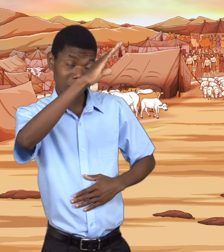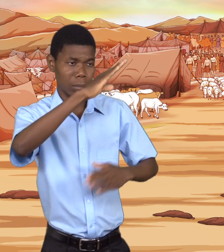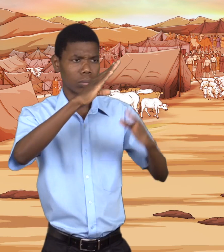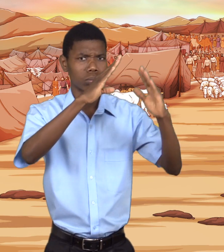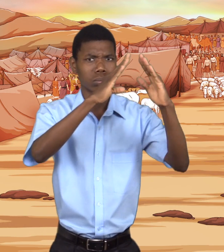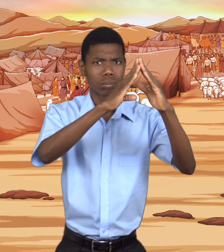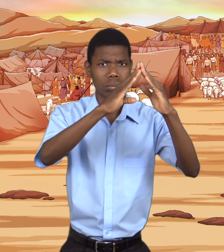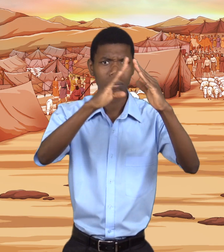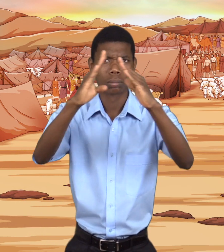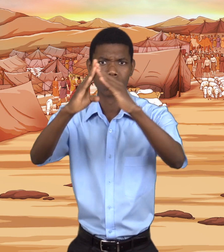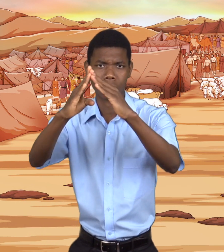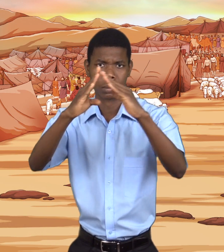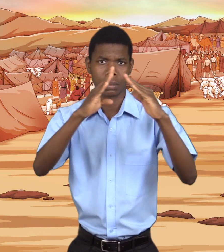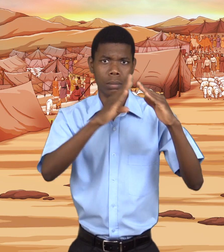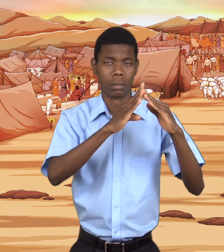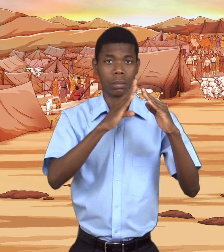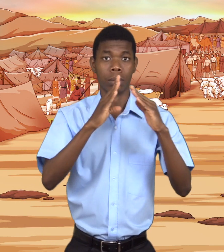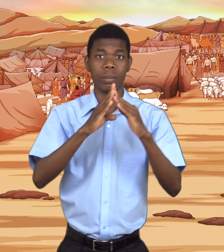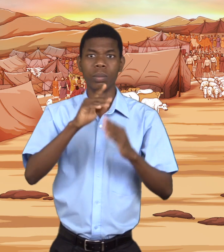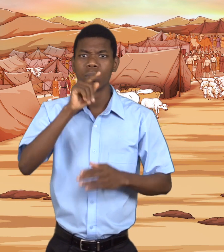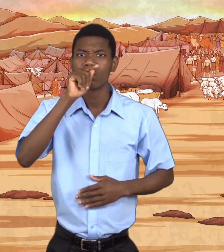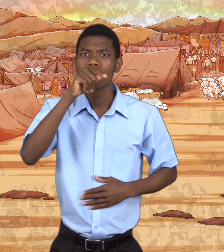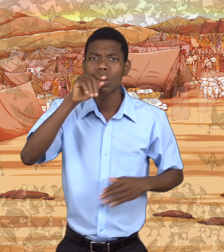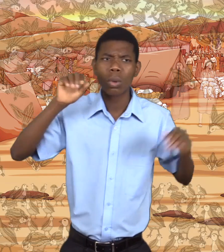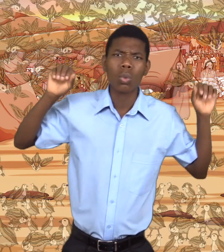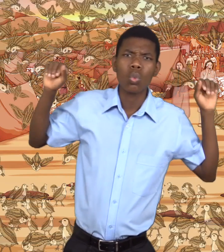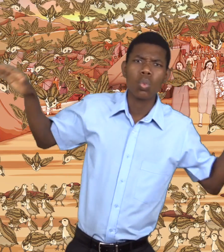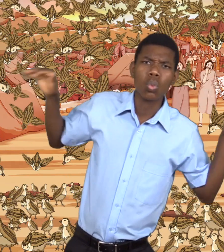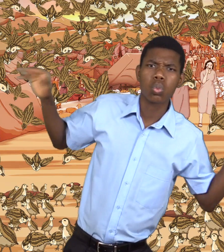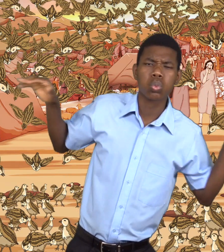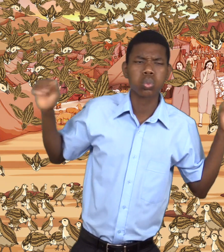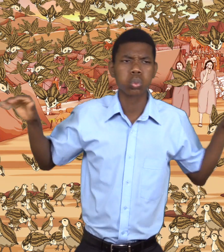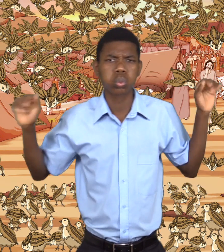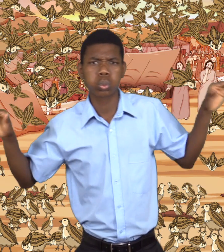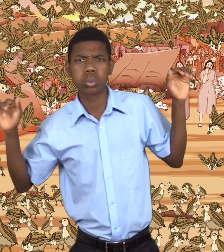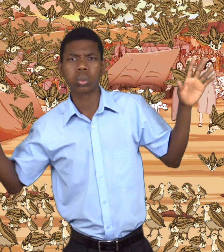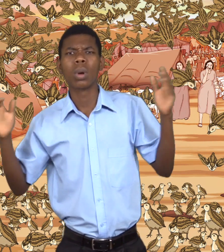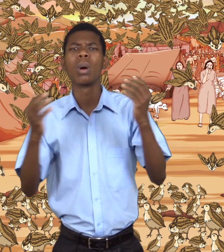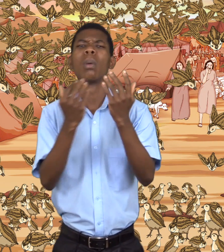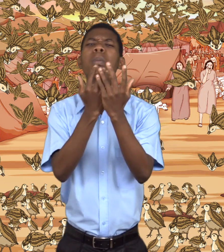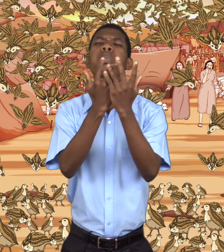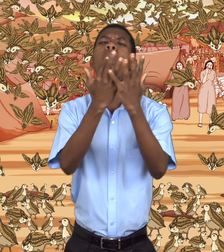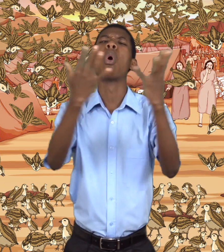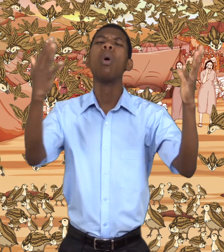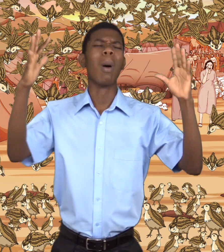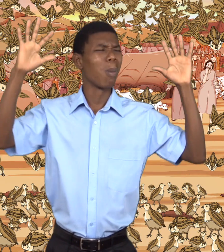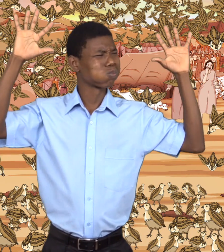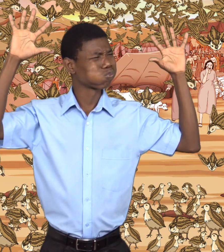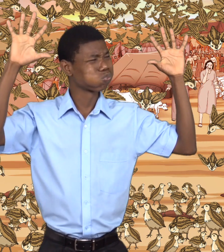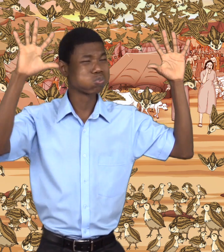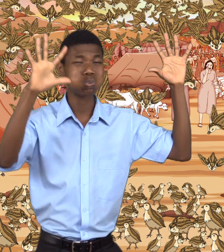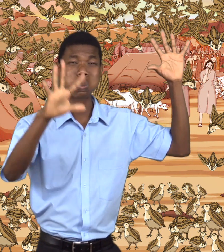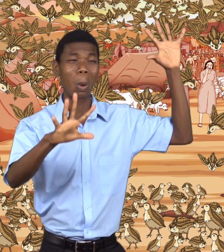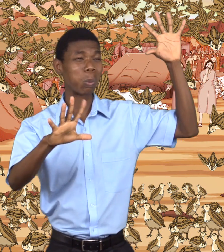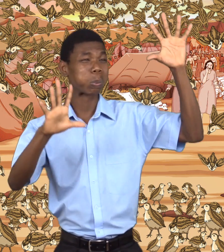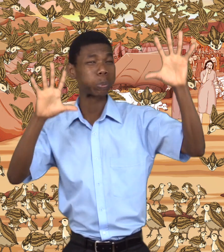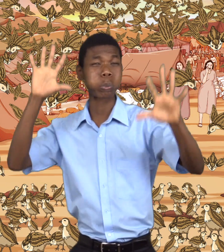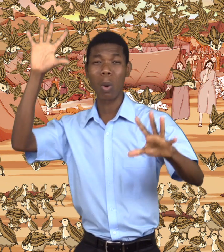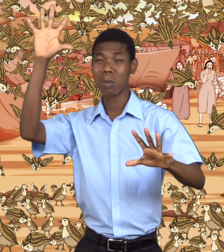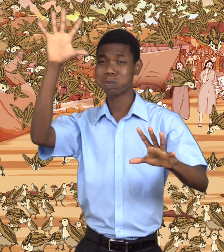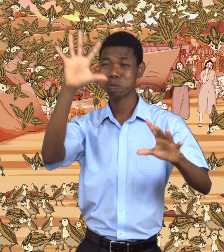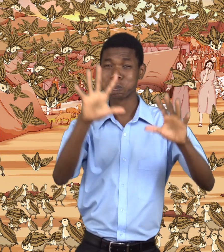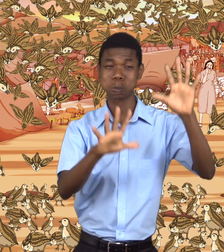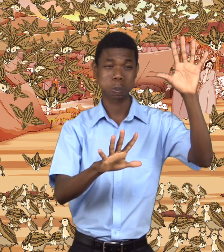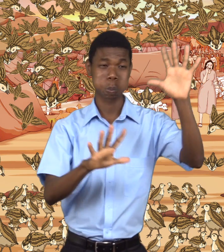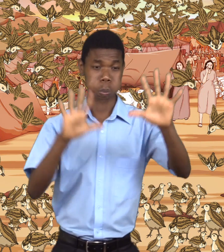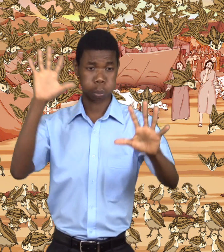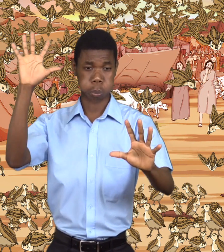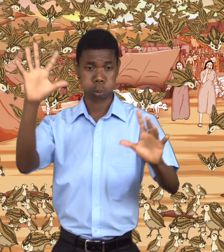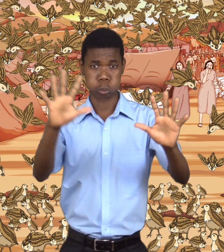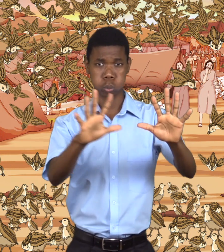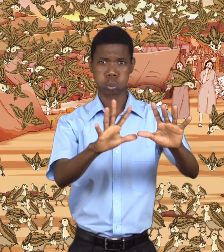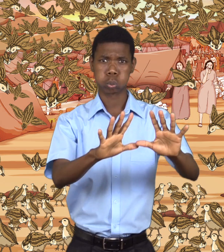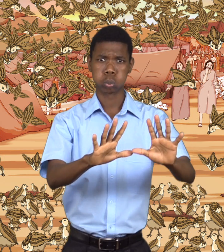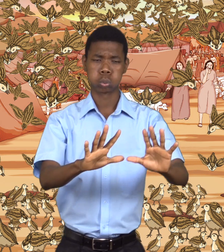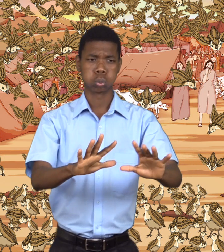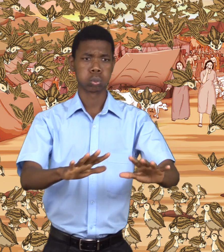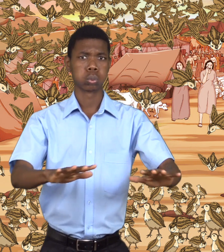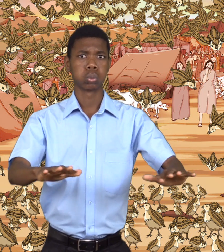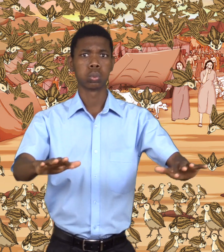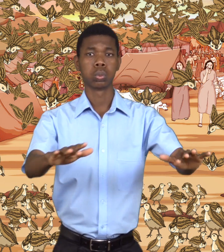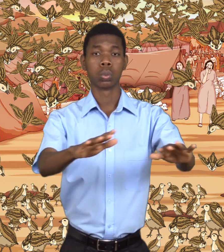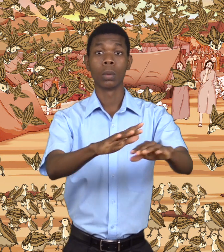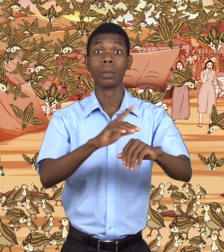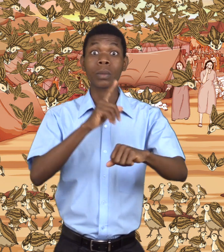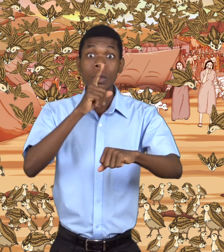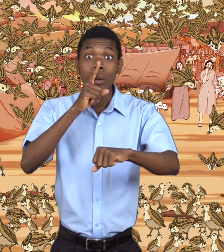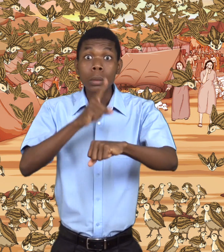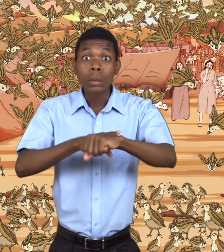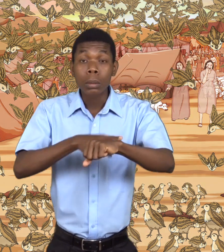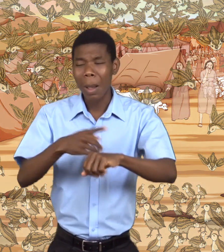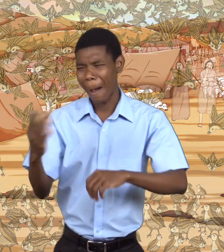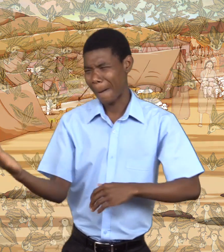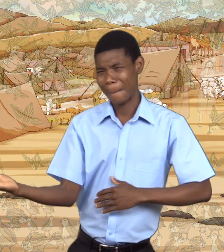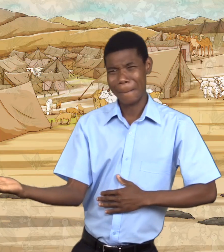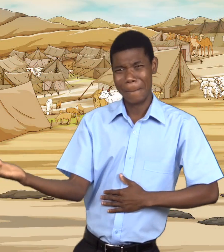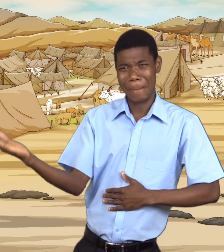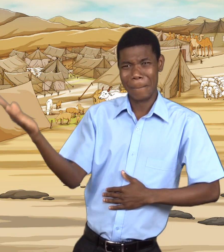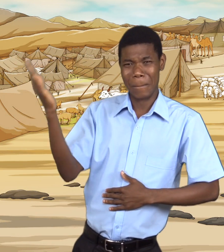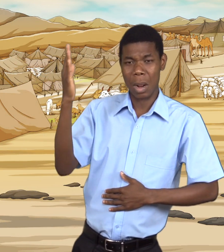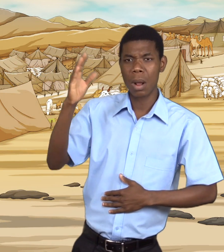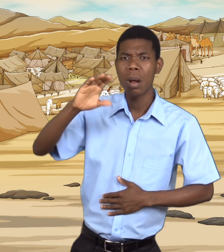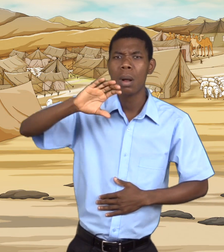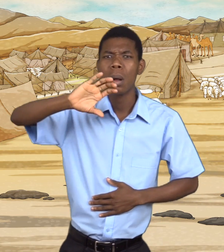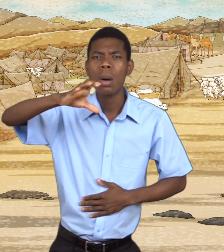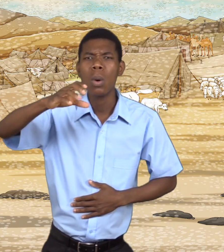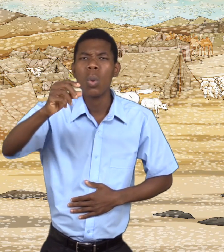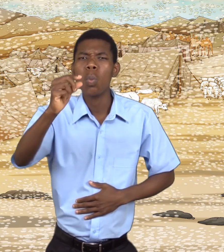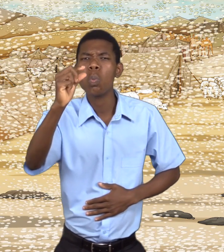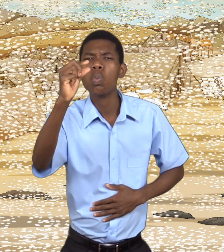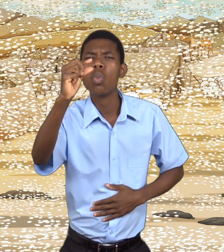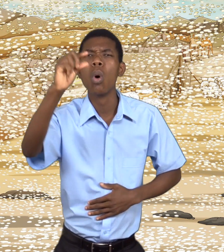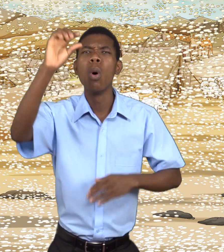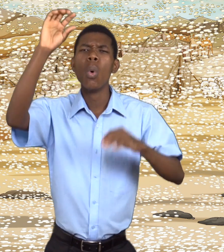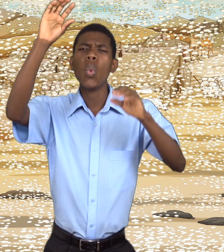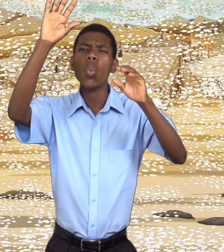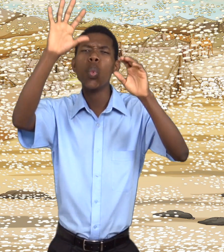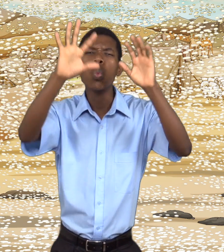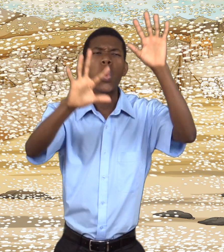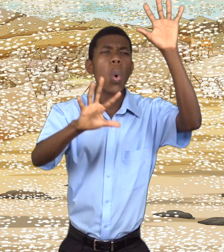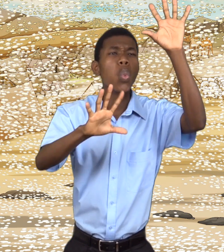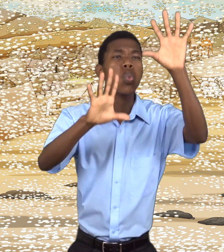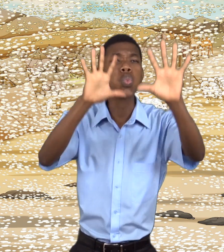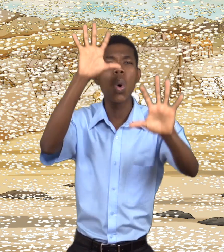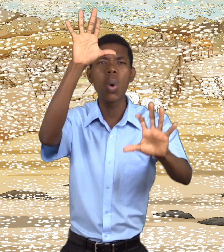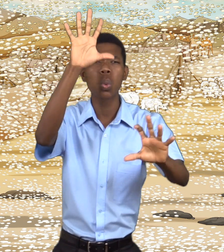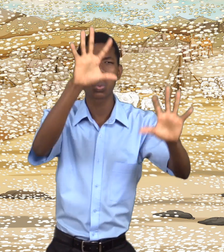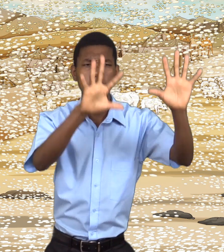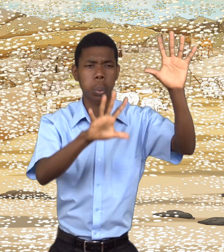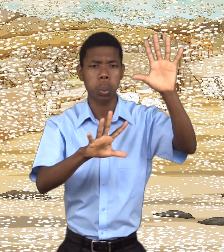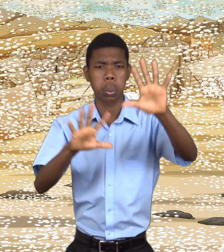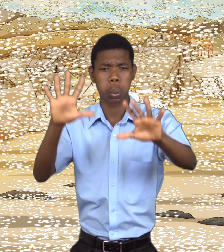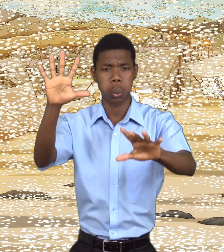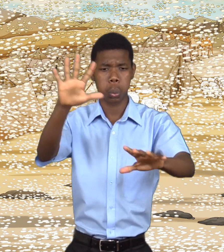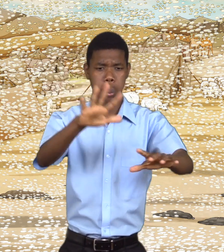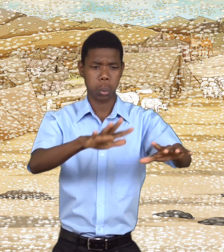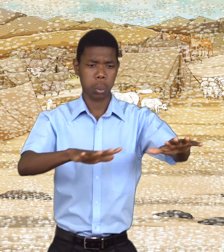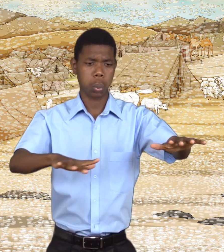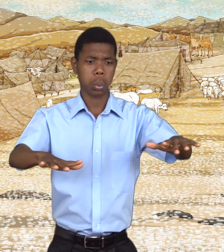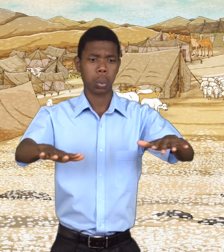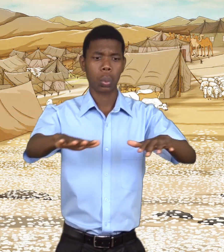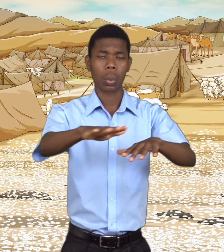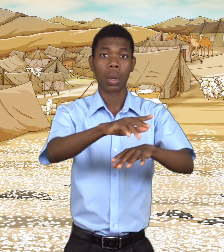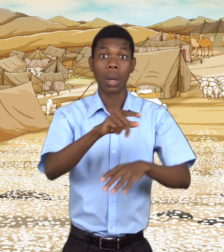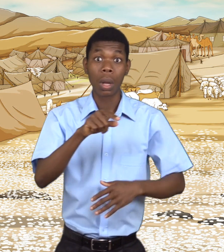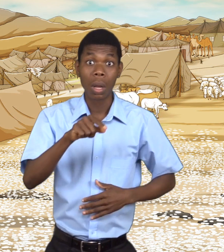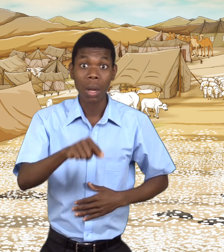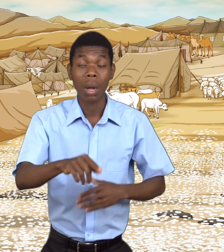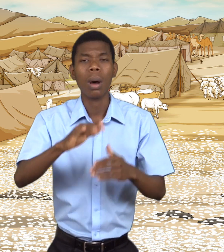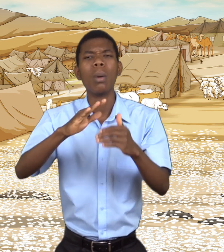Then you will know that I am the LORD your God.’” That evening quail came and covered the camp, and in the morning there was a layer of dew around the camp.